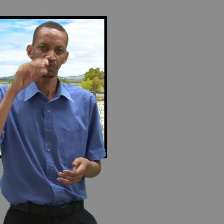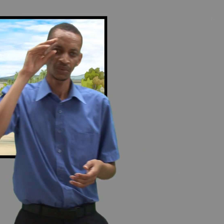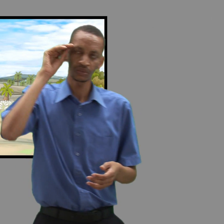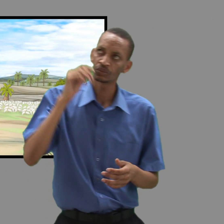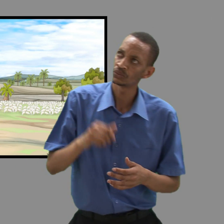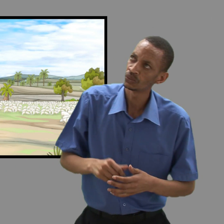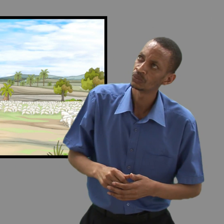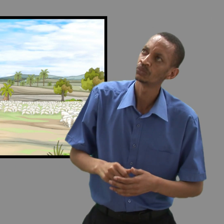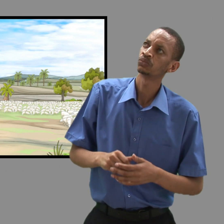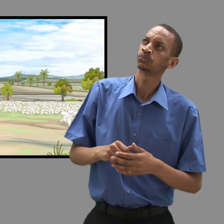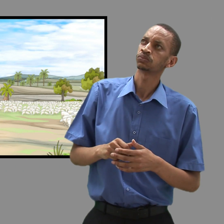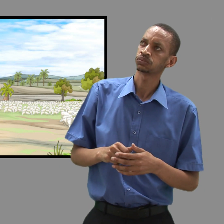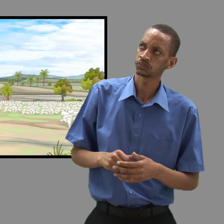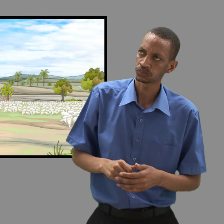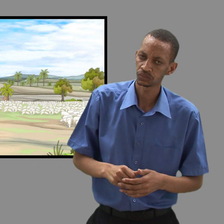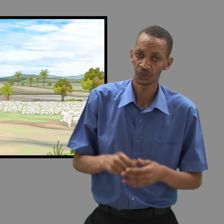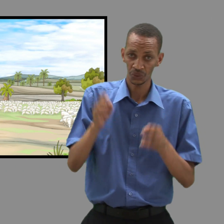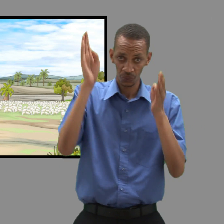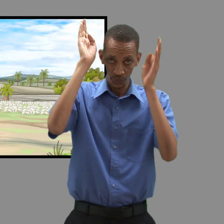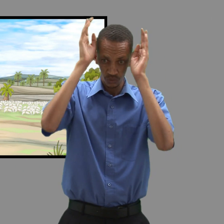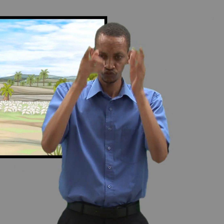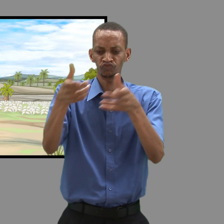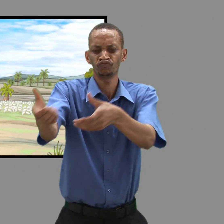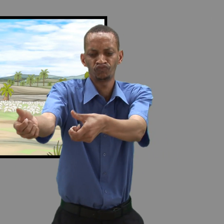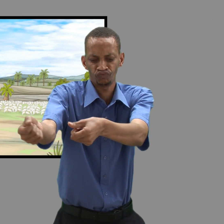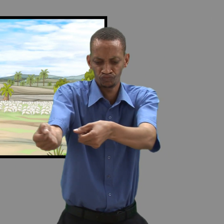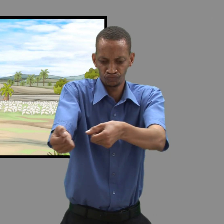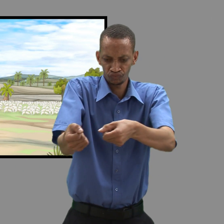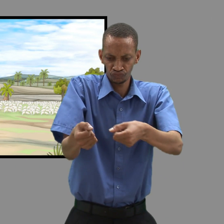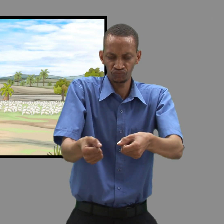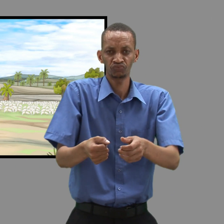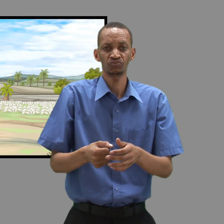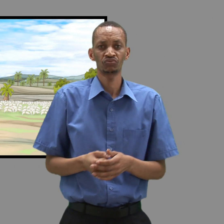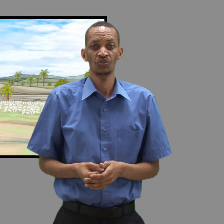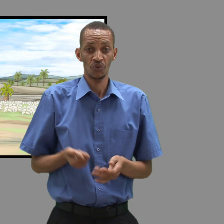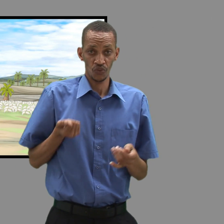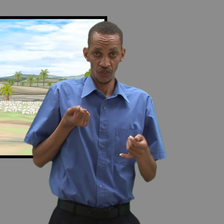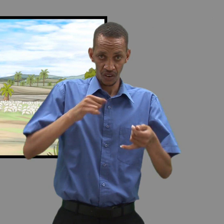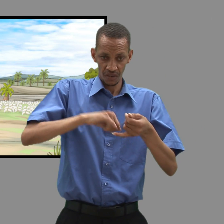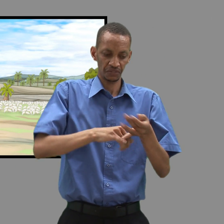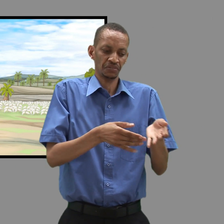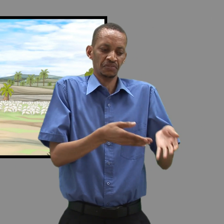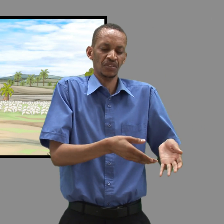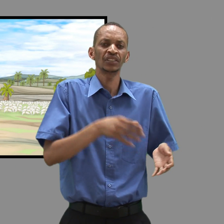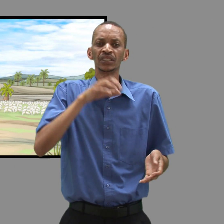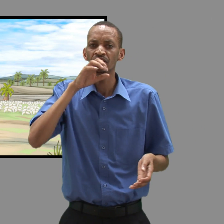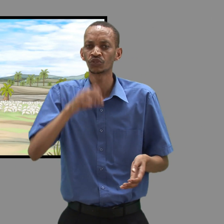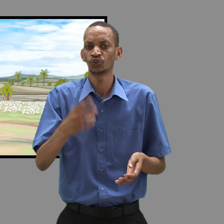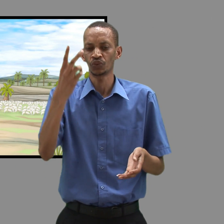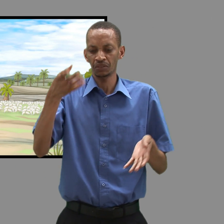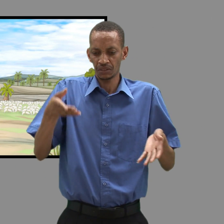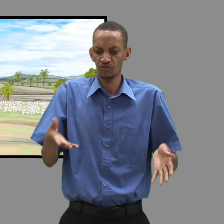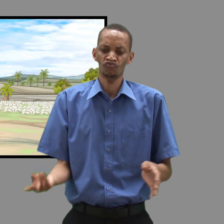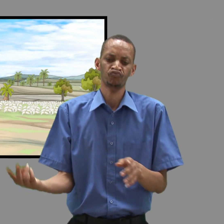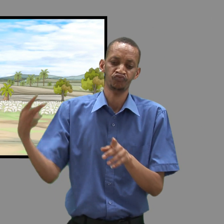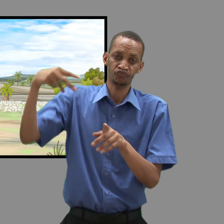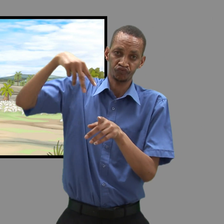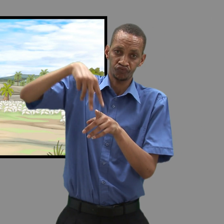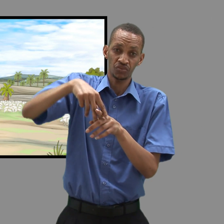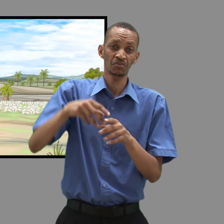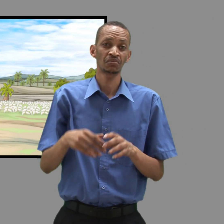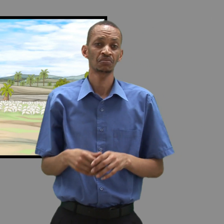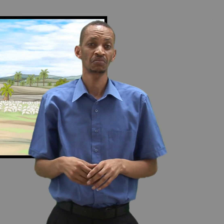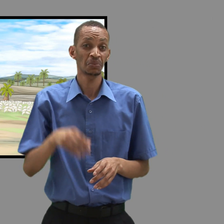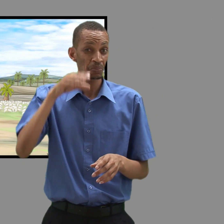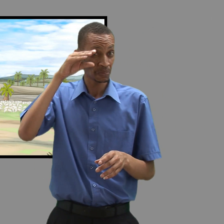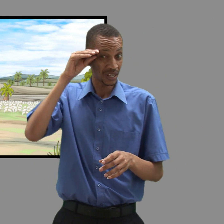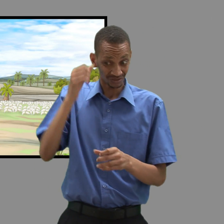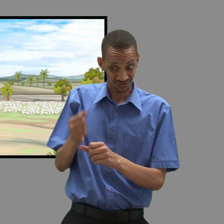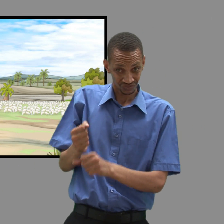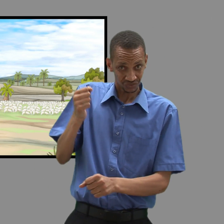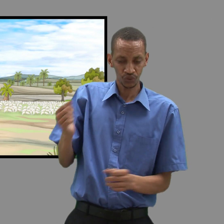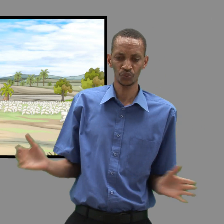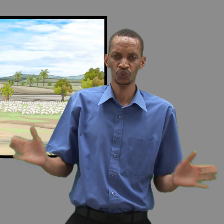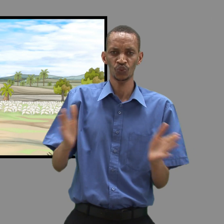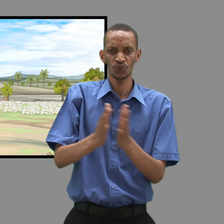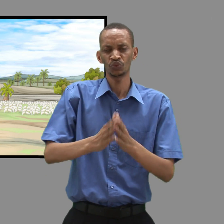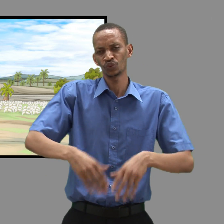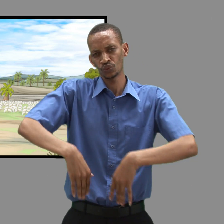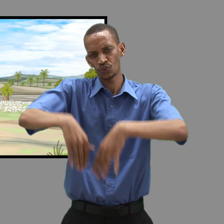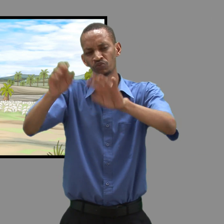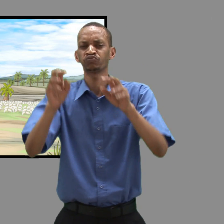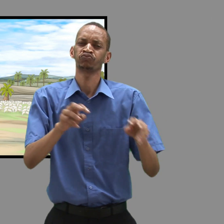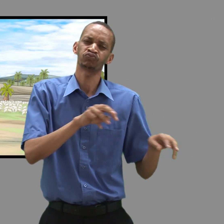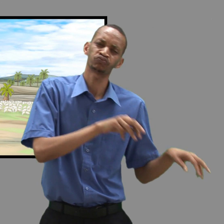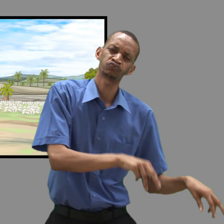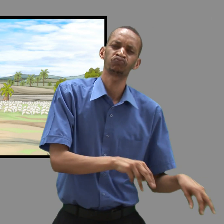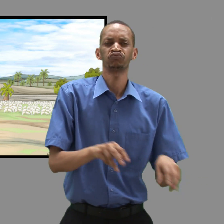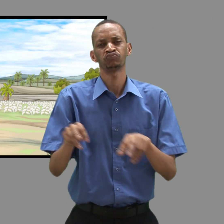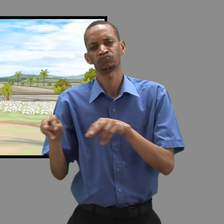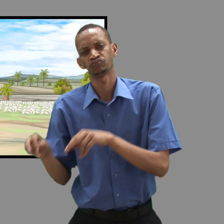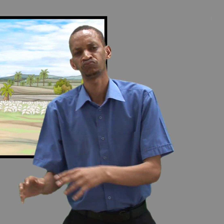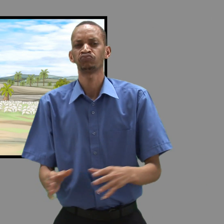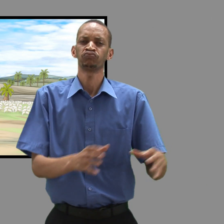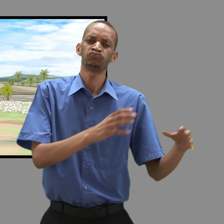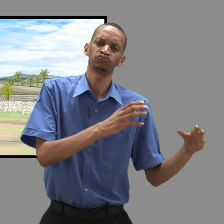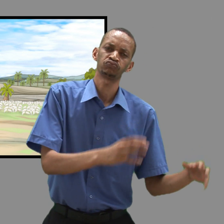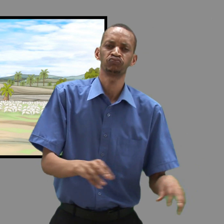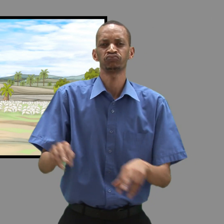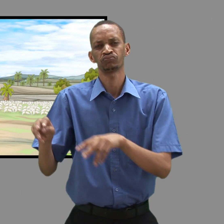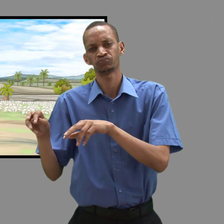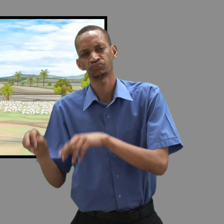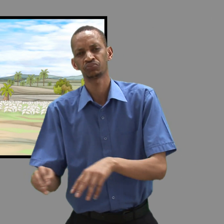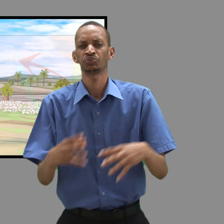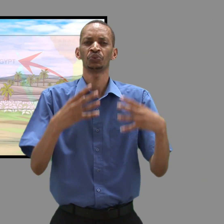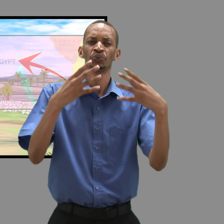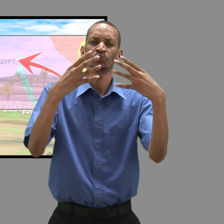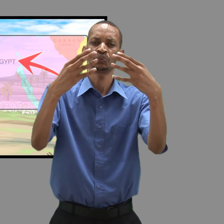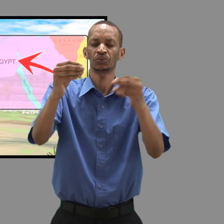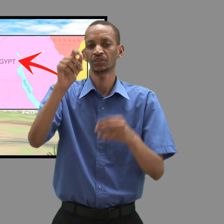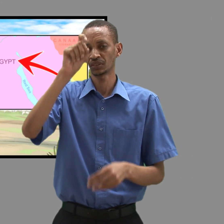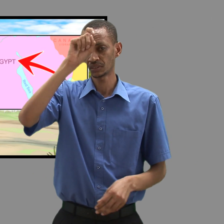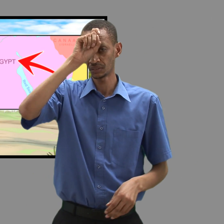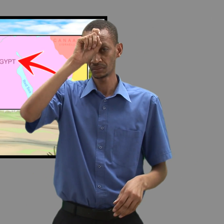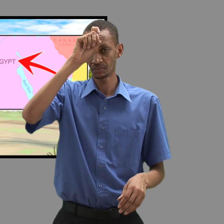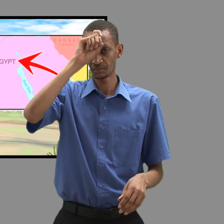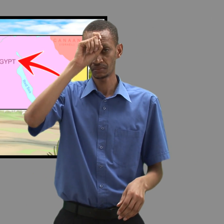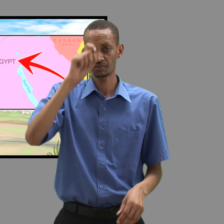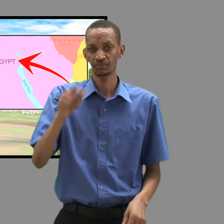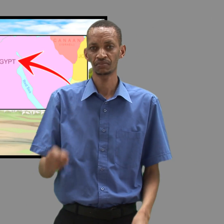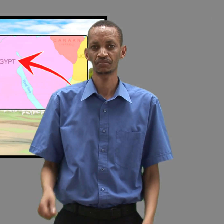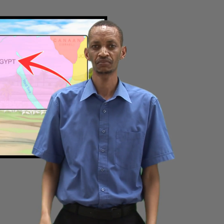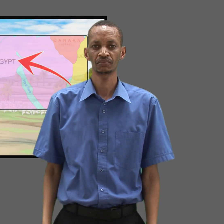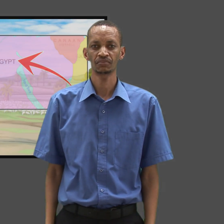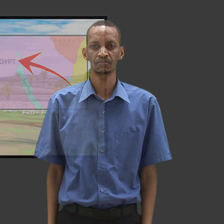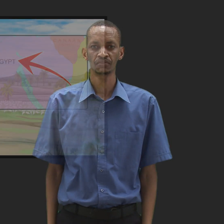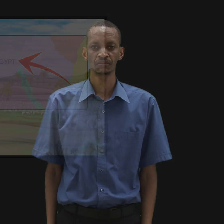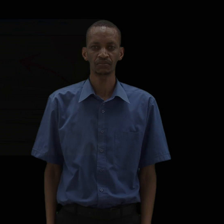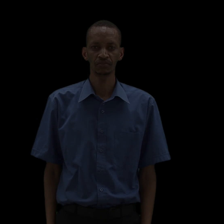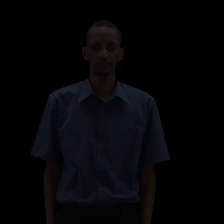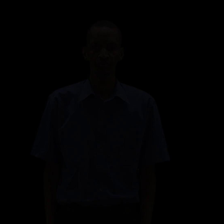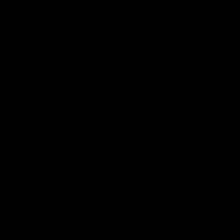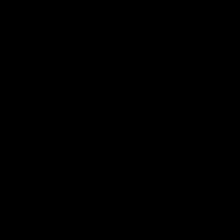So Moses took his wife and sons, put them on a donkey, and headed back to Egypt. And he took the staff of God in his hand.